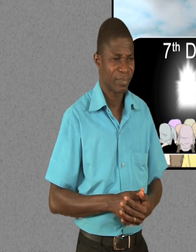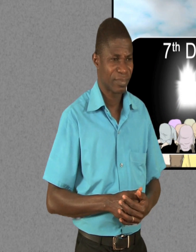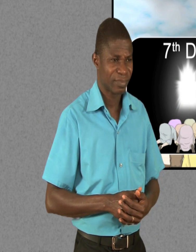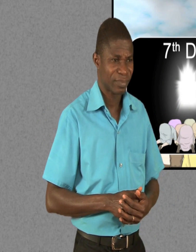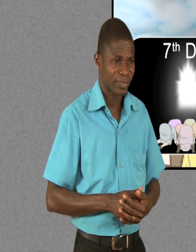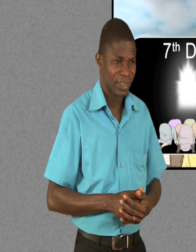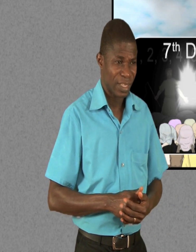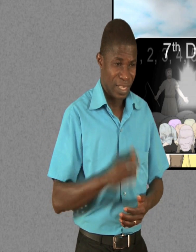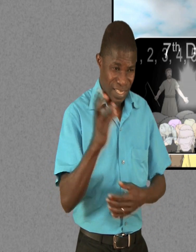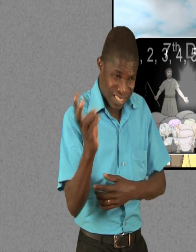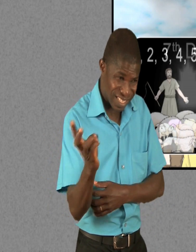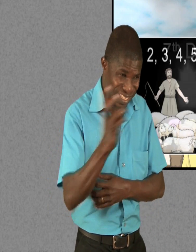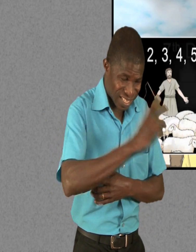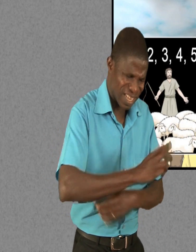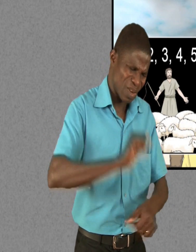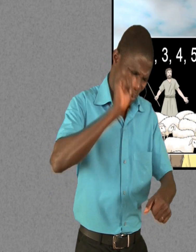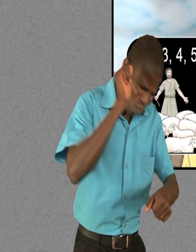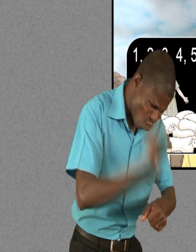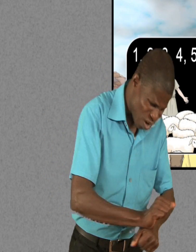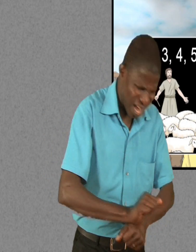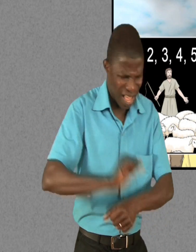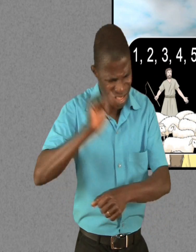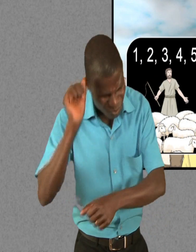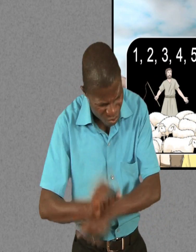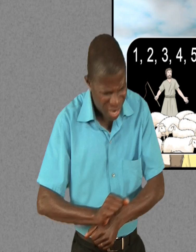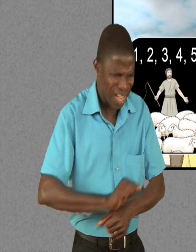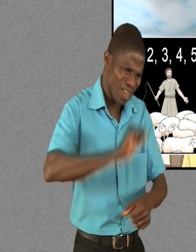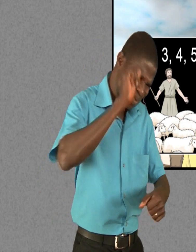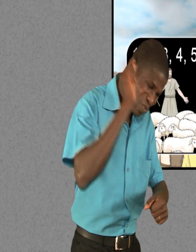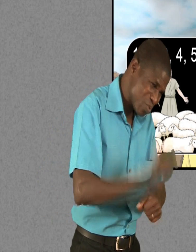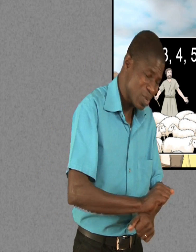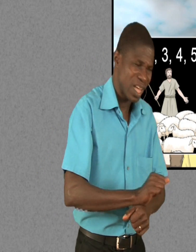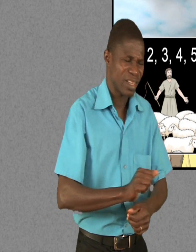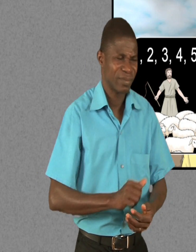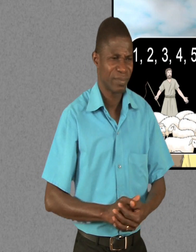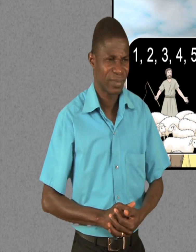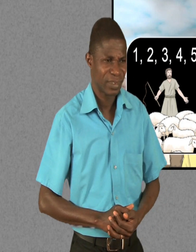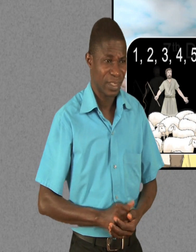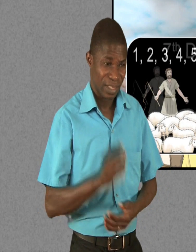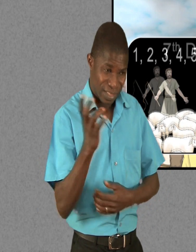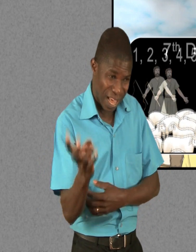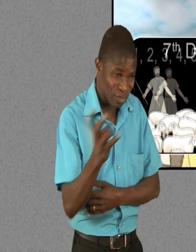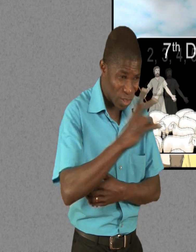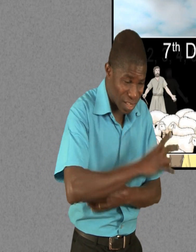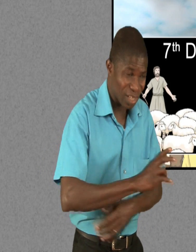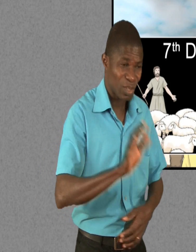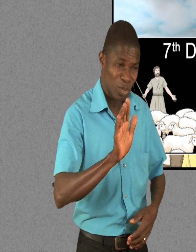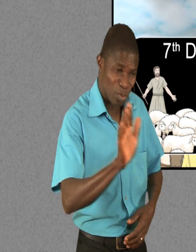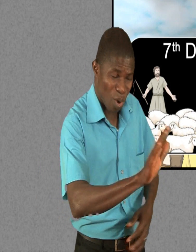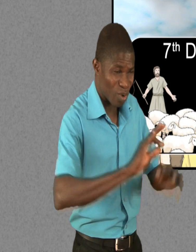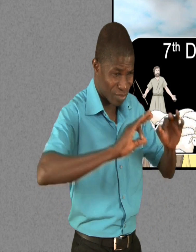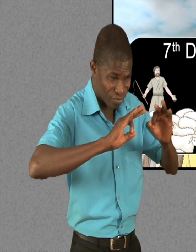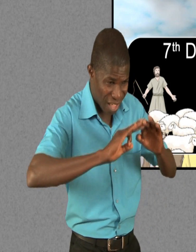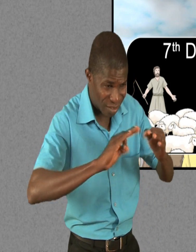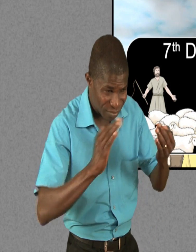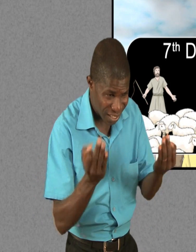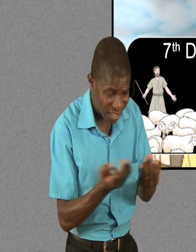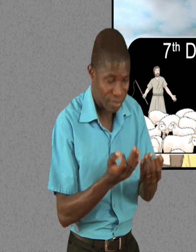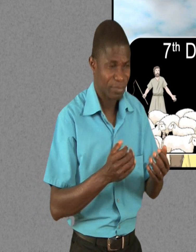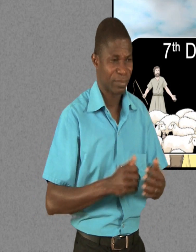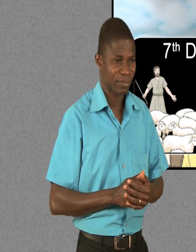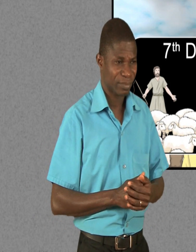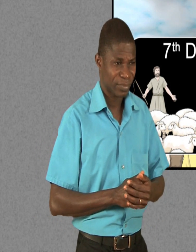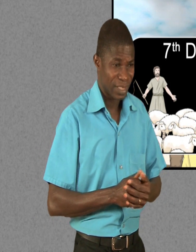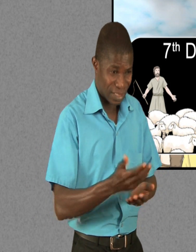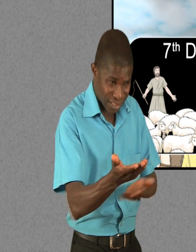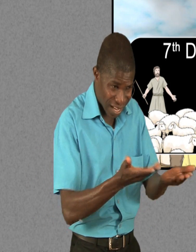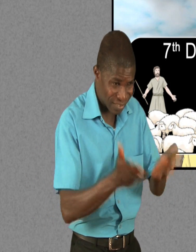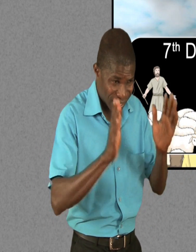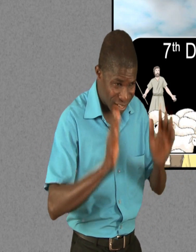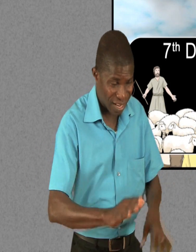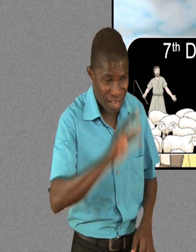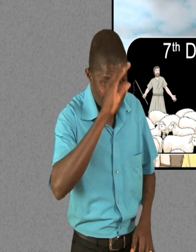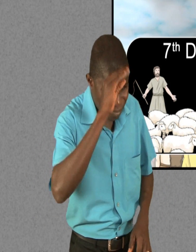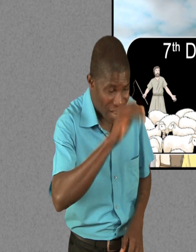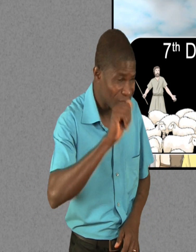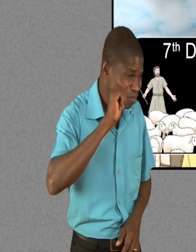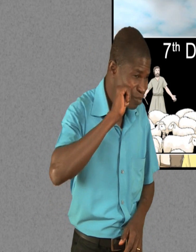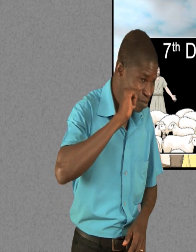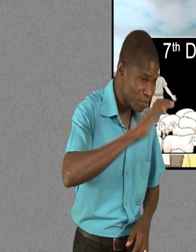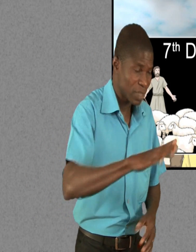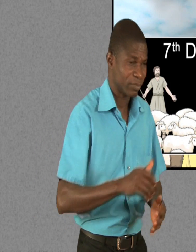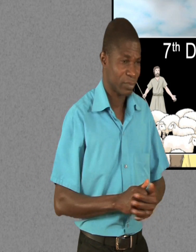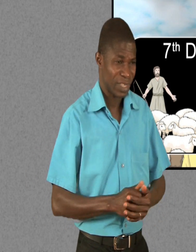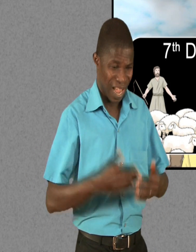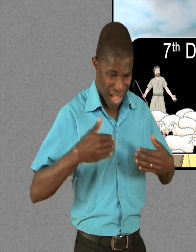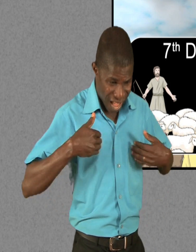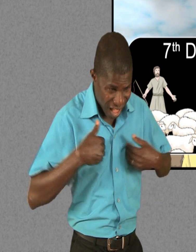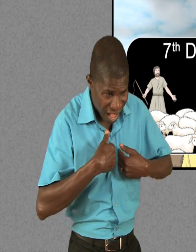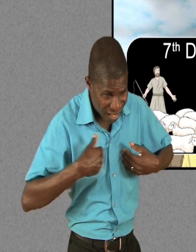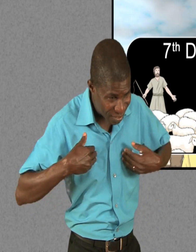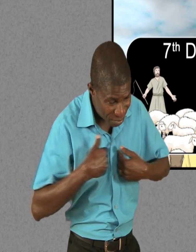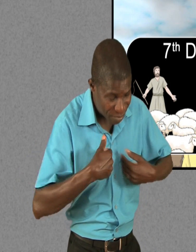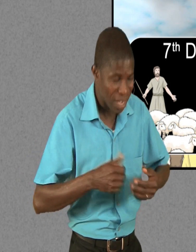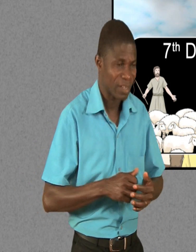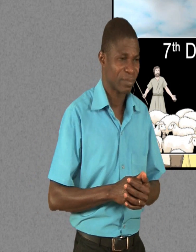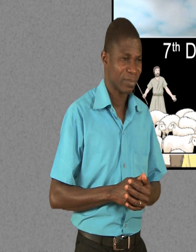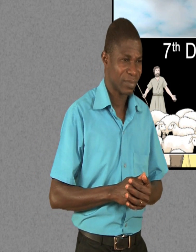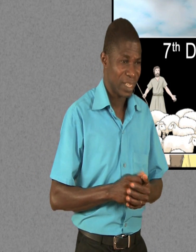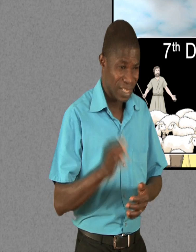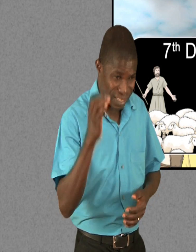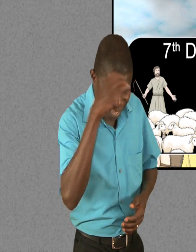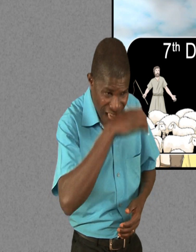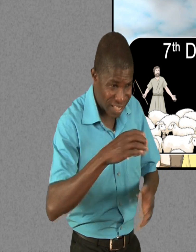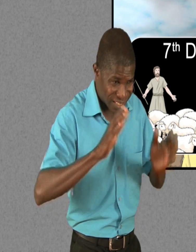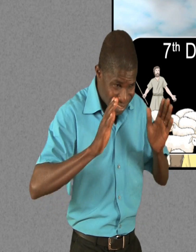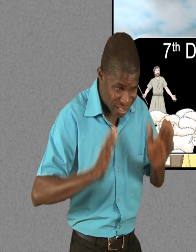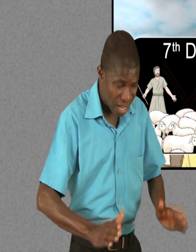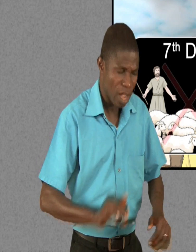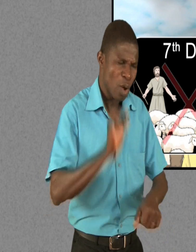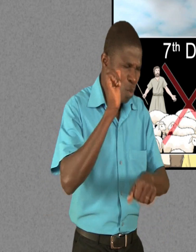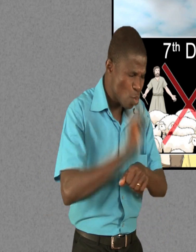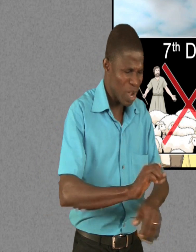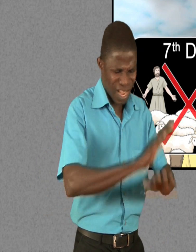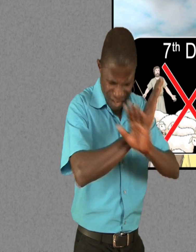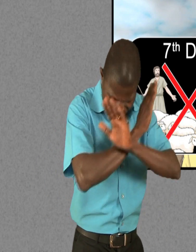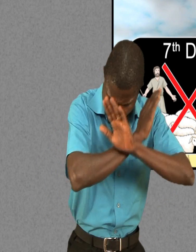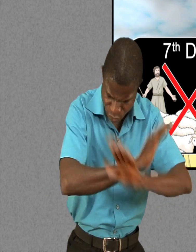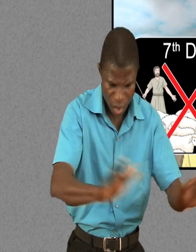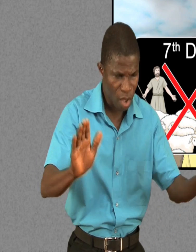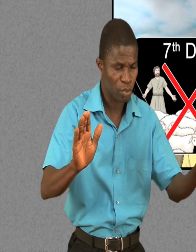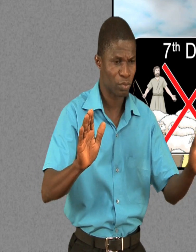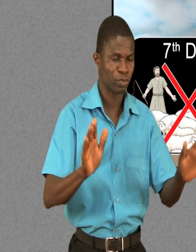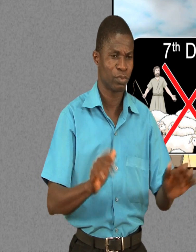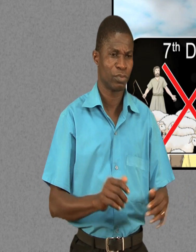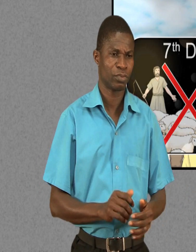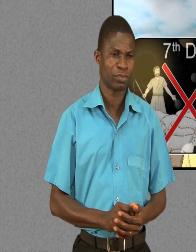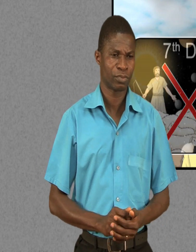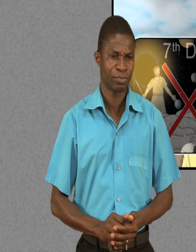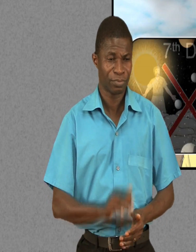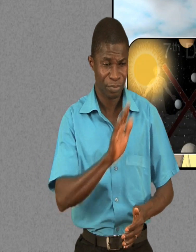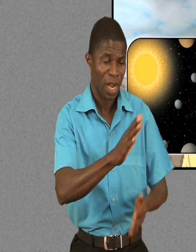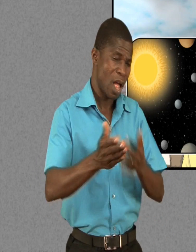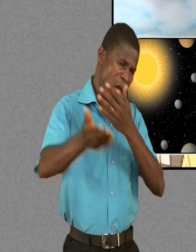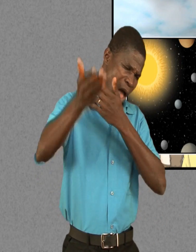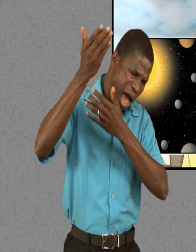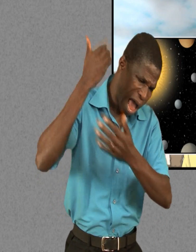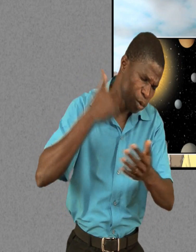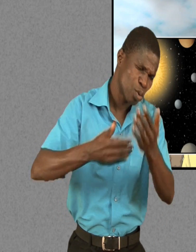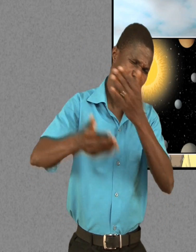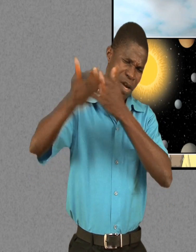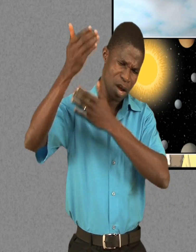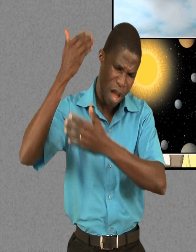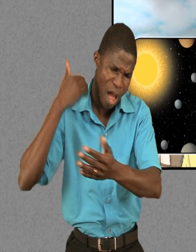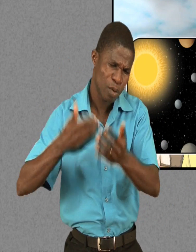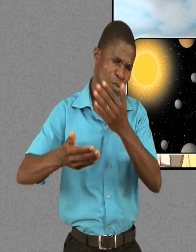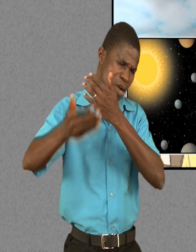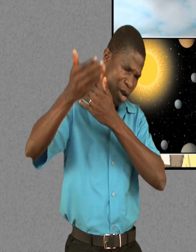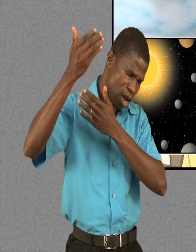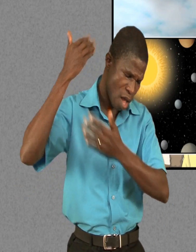Six days you shall labor and do all your work, but the seventh day is a Sabbath to the LORD your God, on which you must not do any work—neither you, nor your son or daughter, nor your manservant or maidservant or livestock, nor the foreigner within your gates.